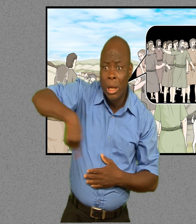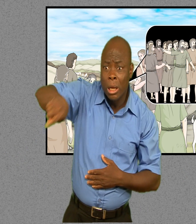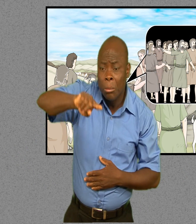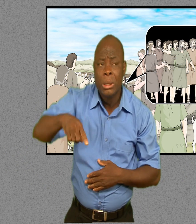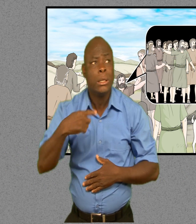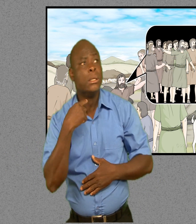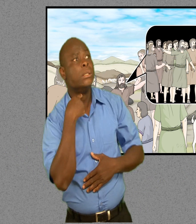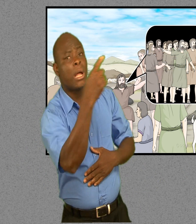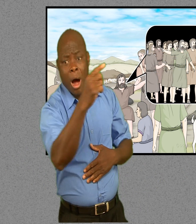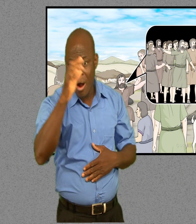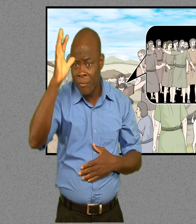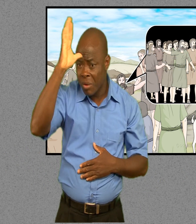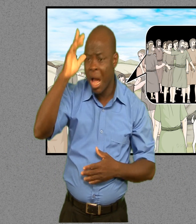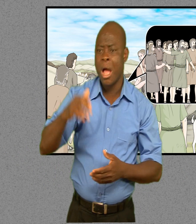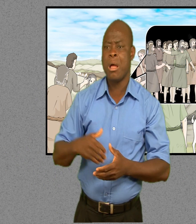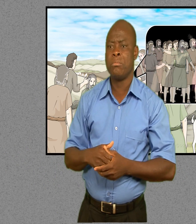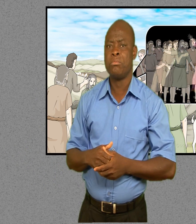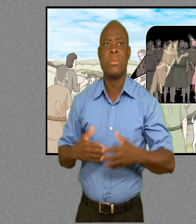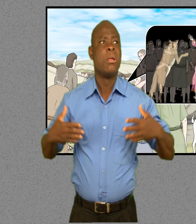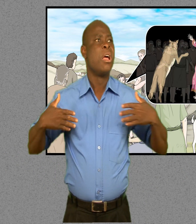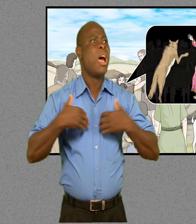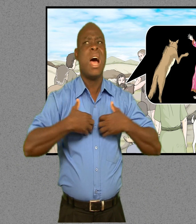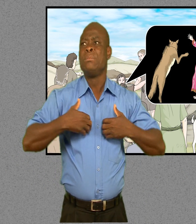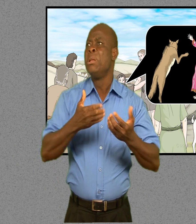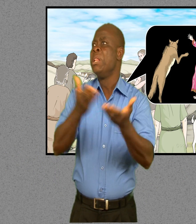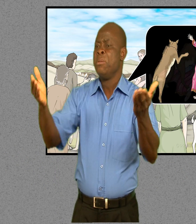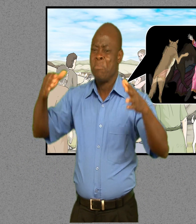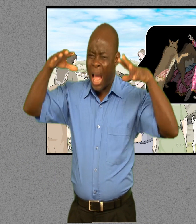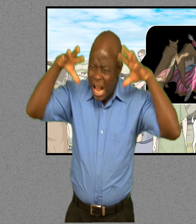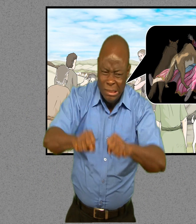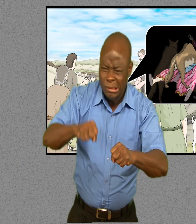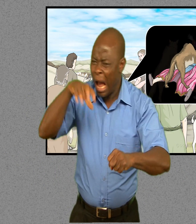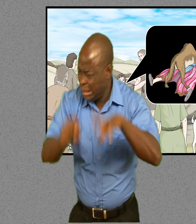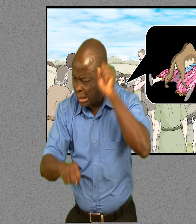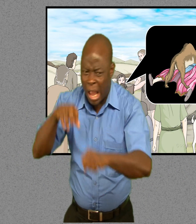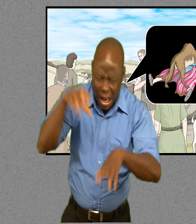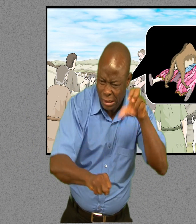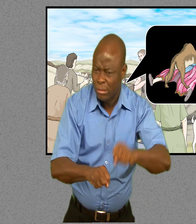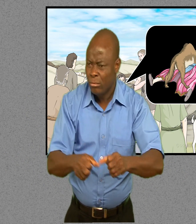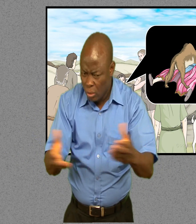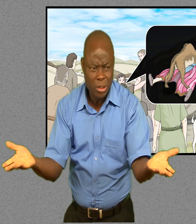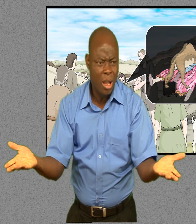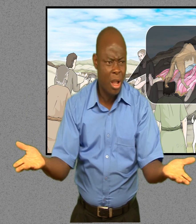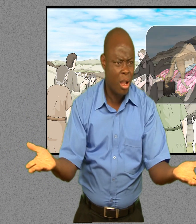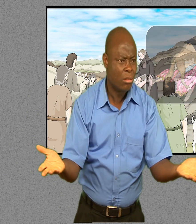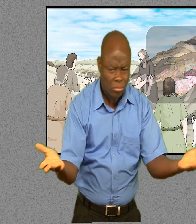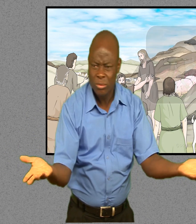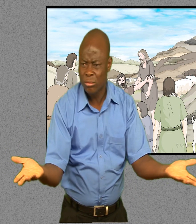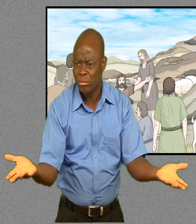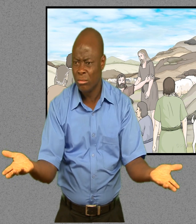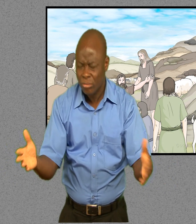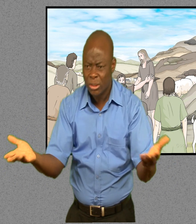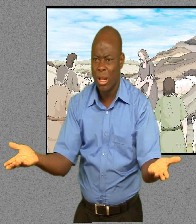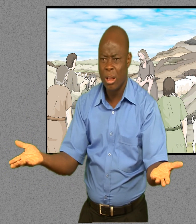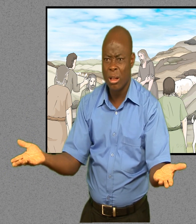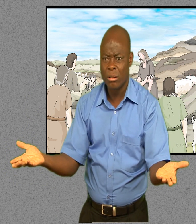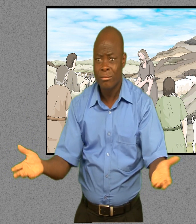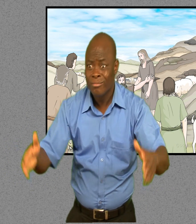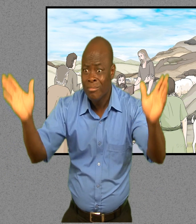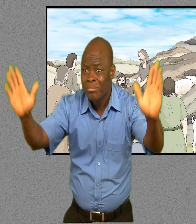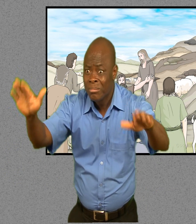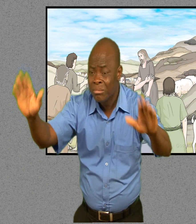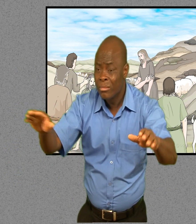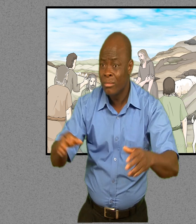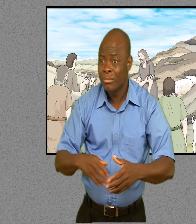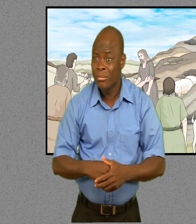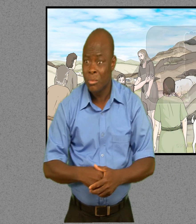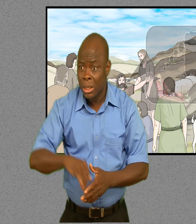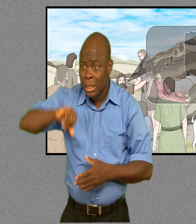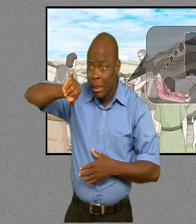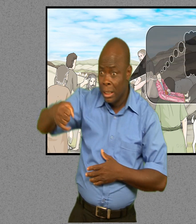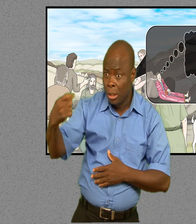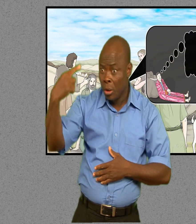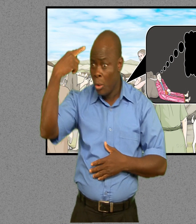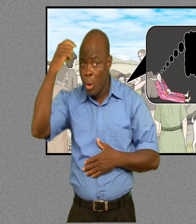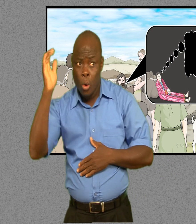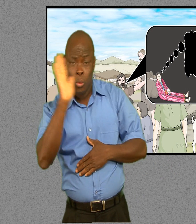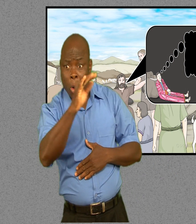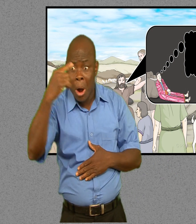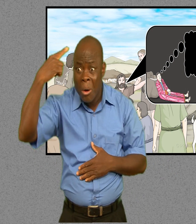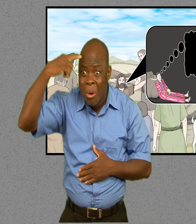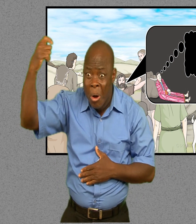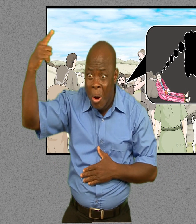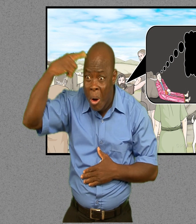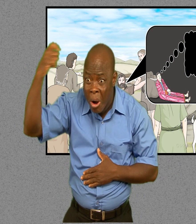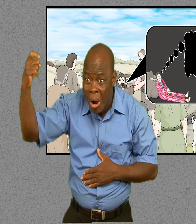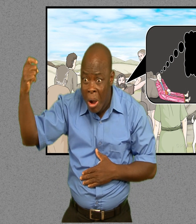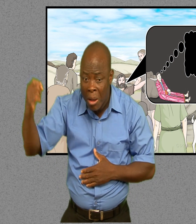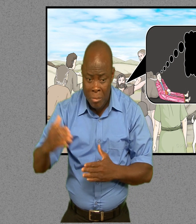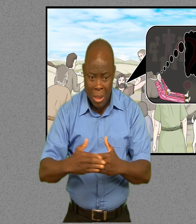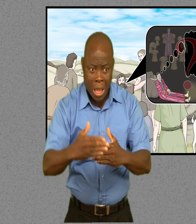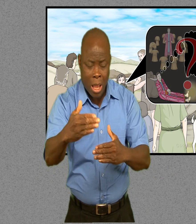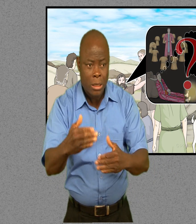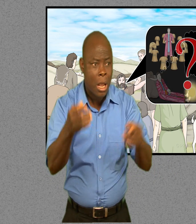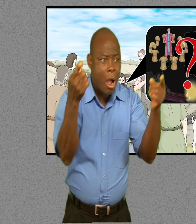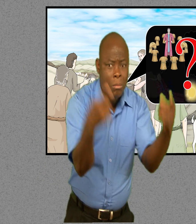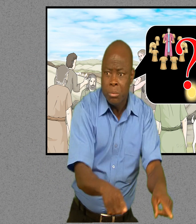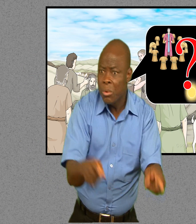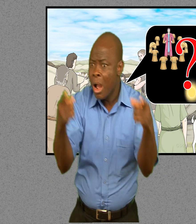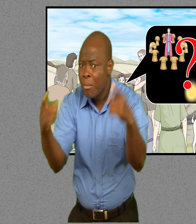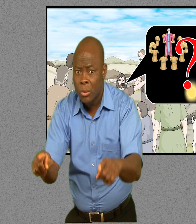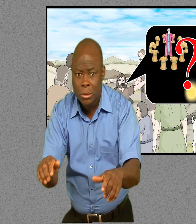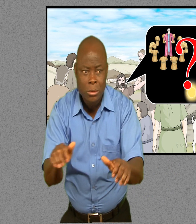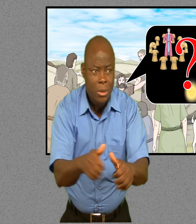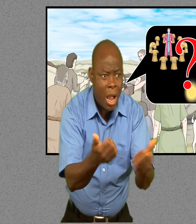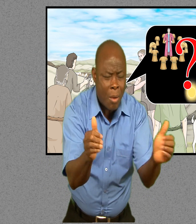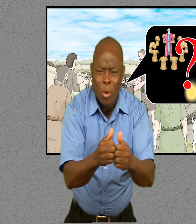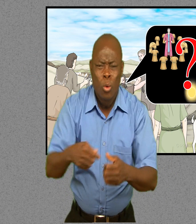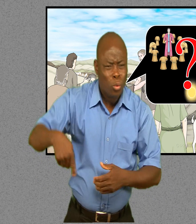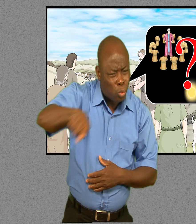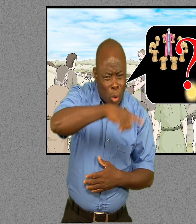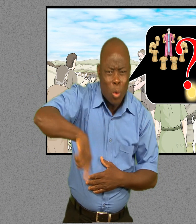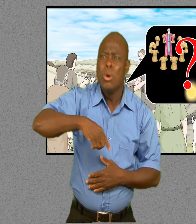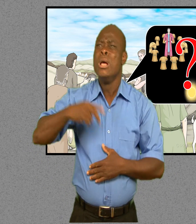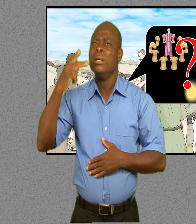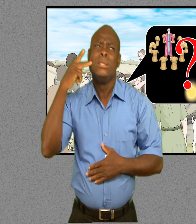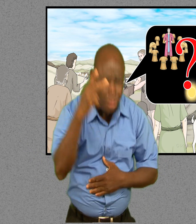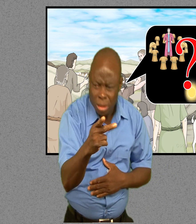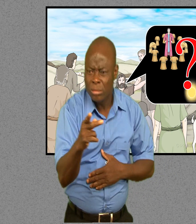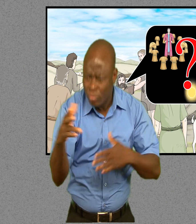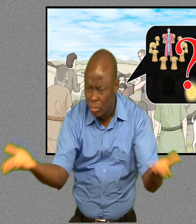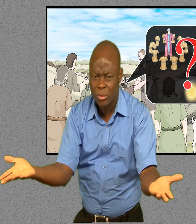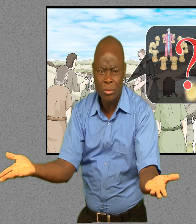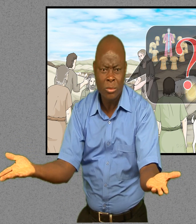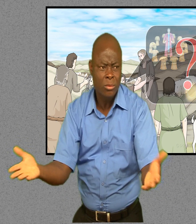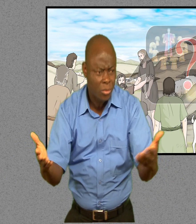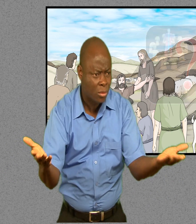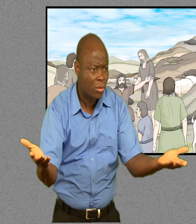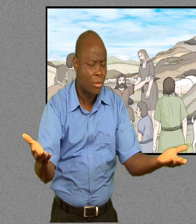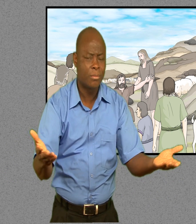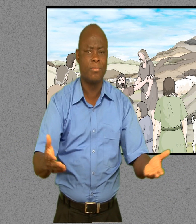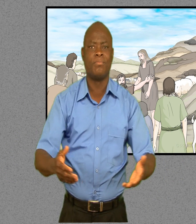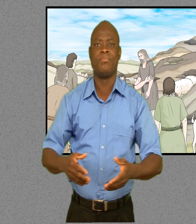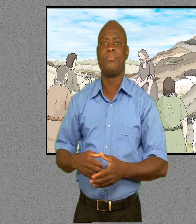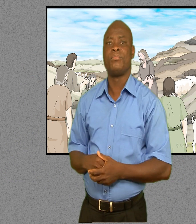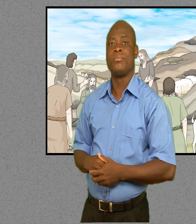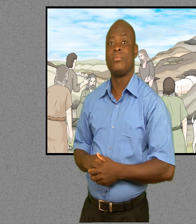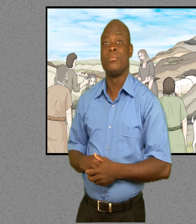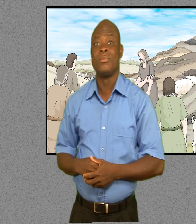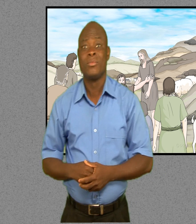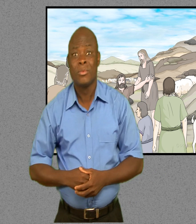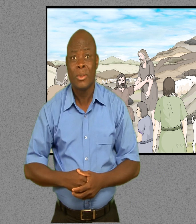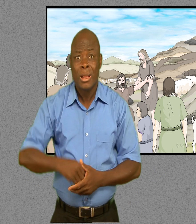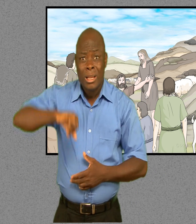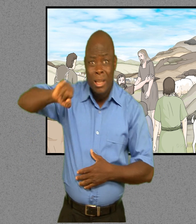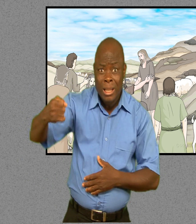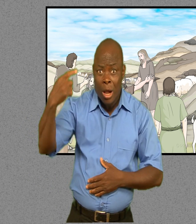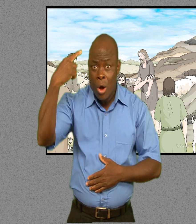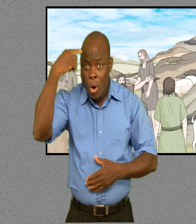We can say that a vicious animal has devoured him.